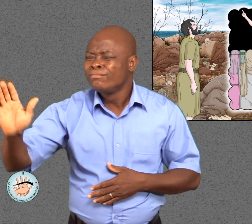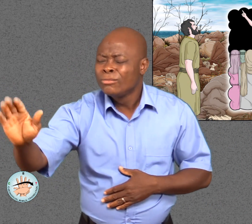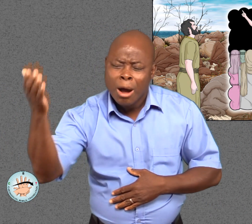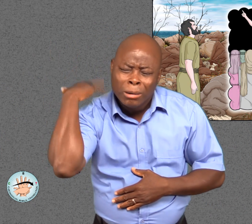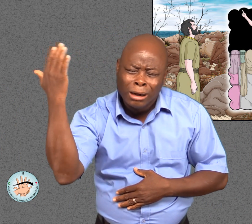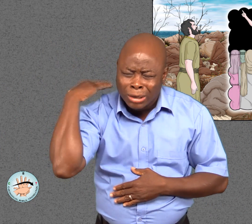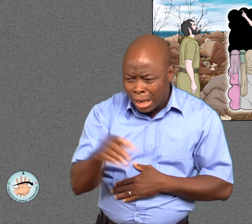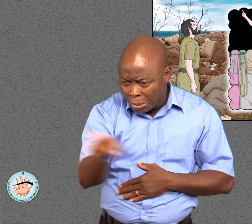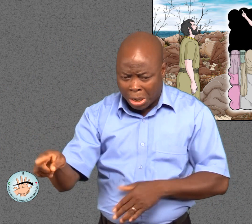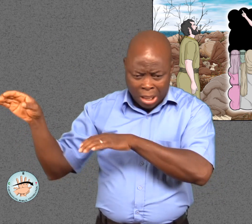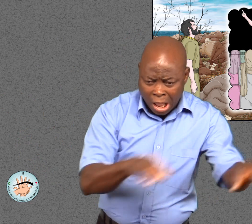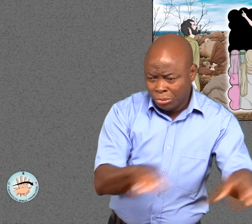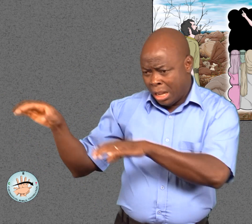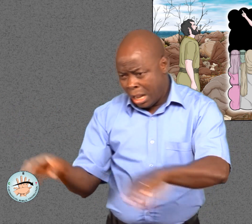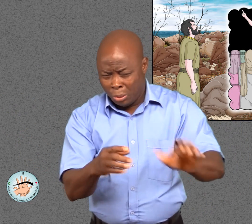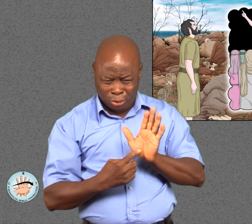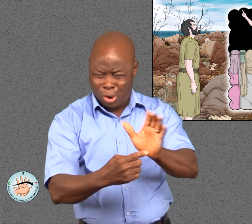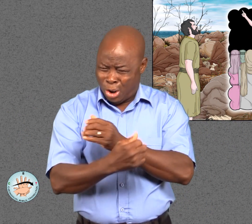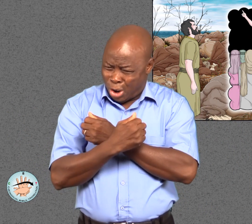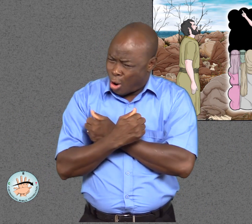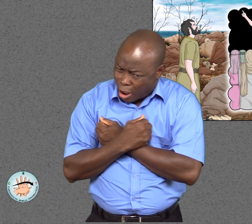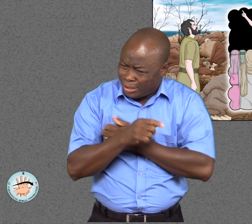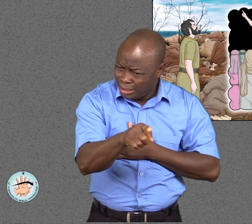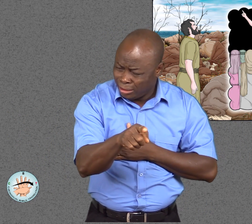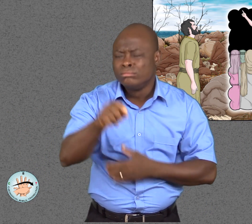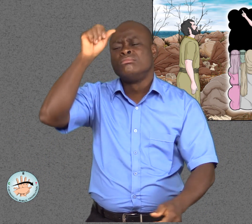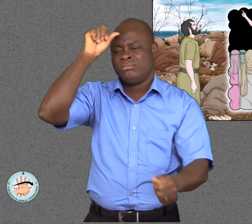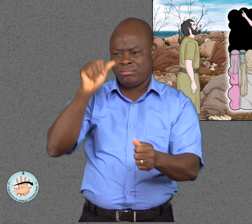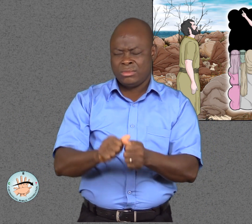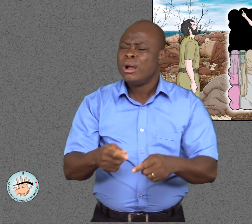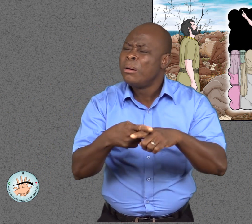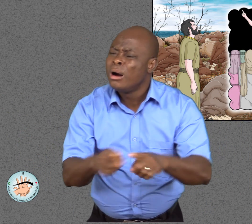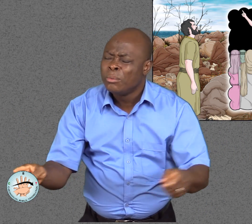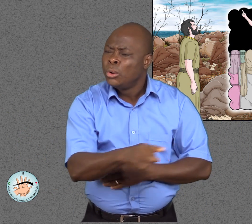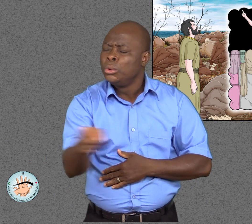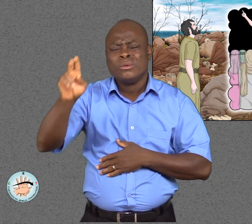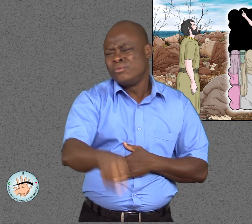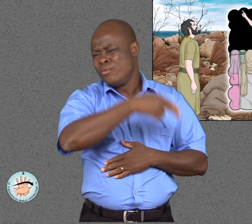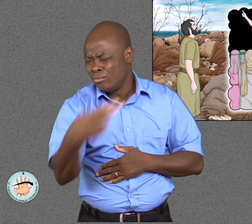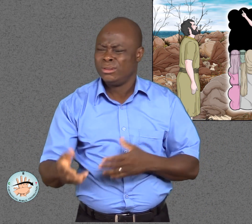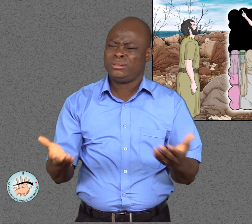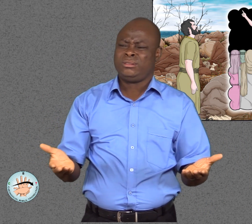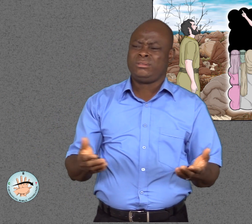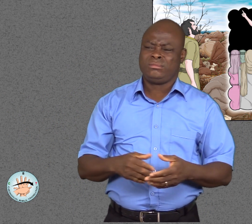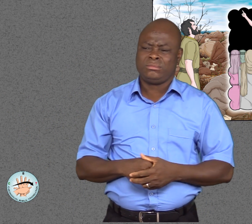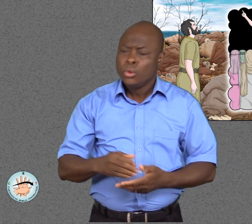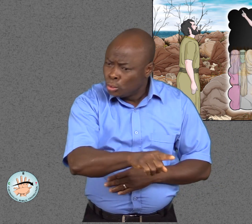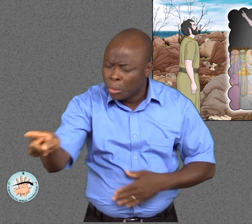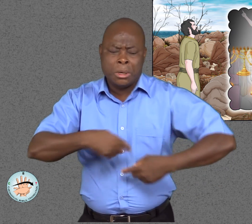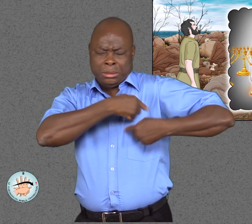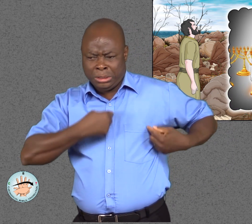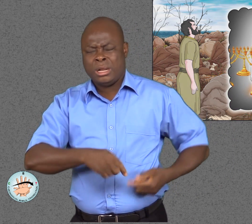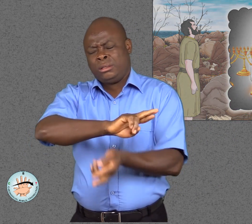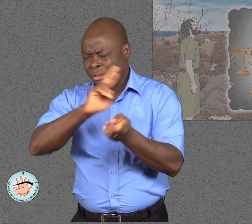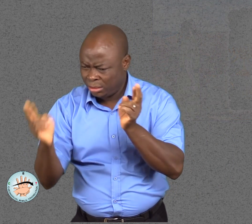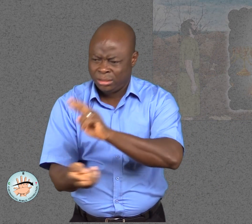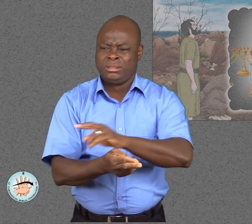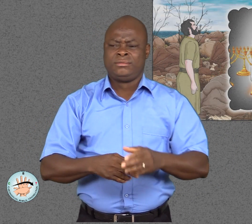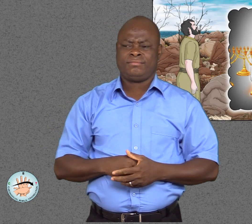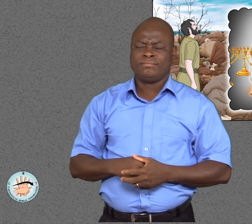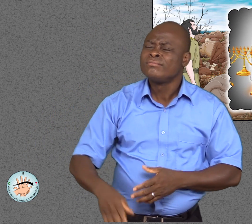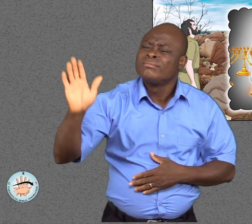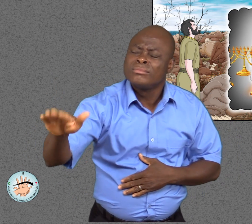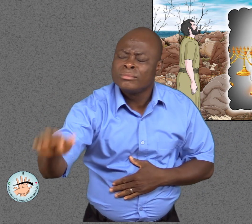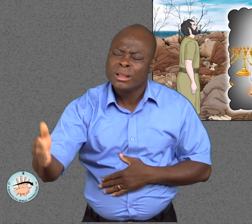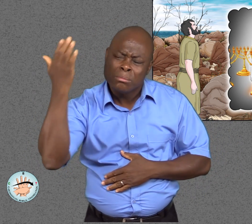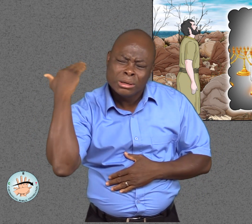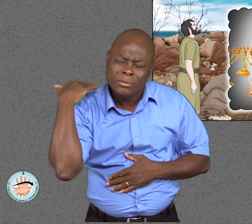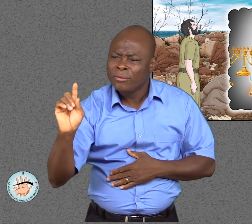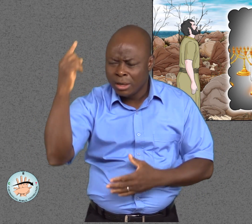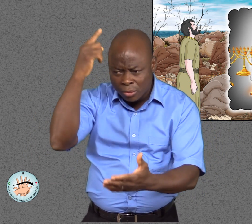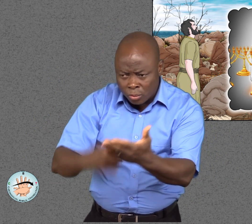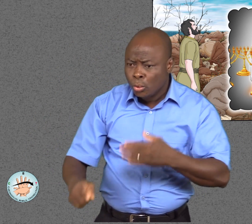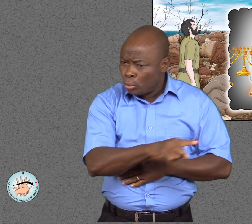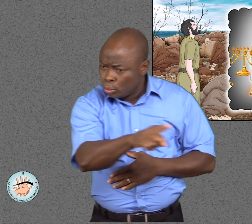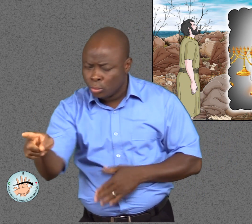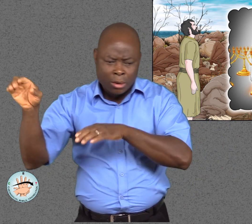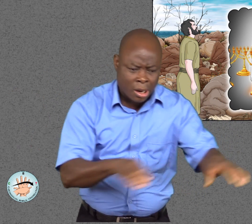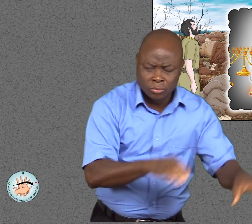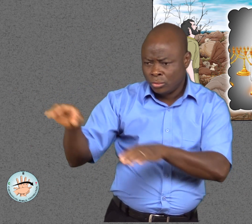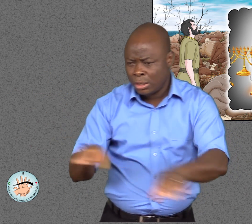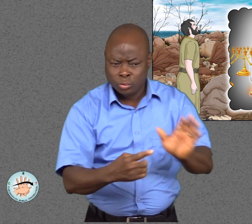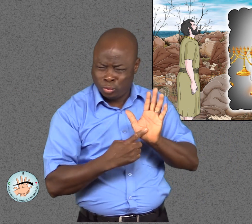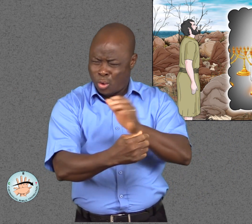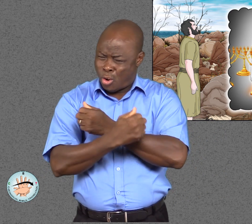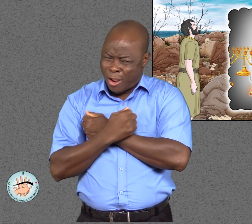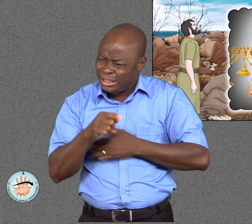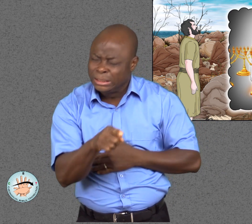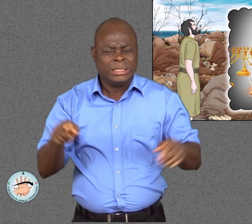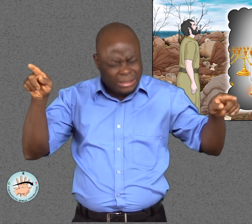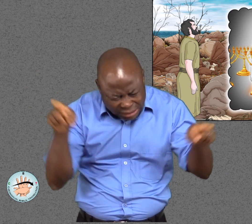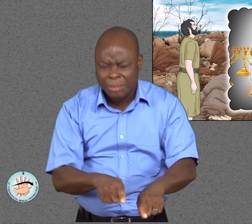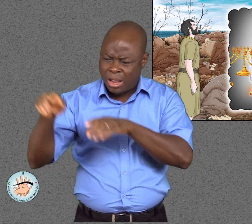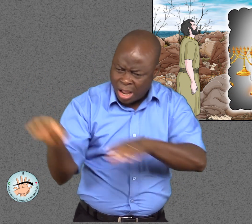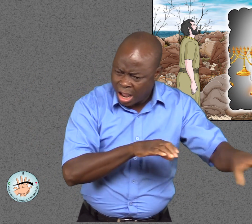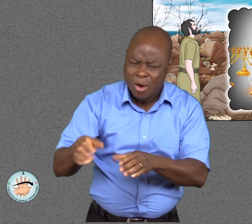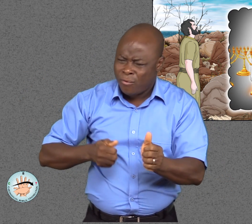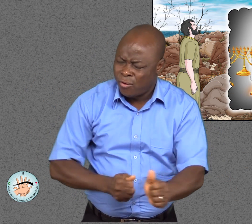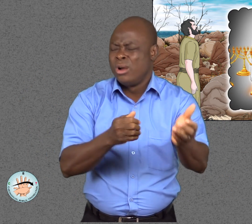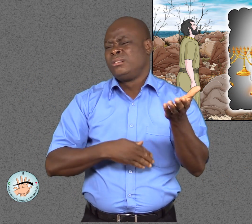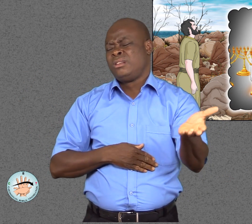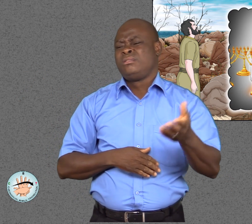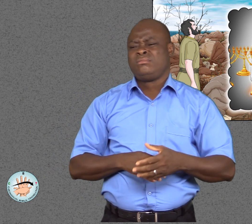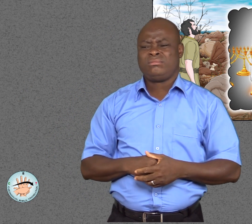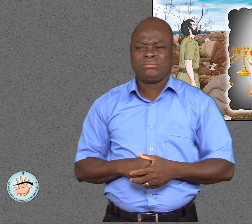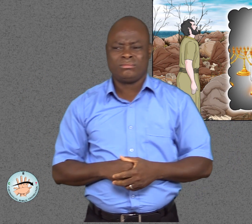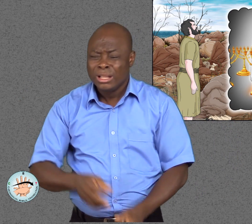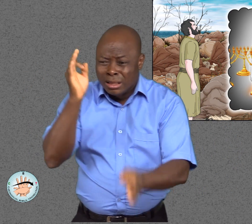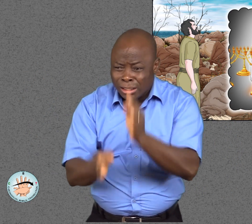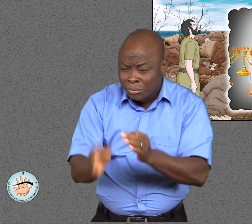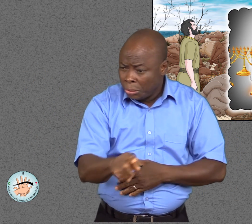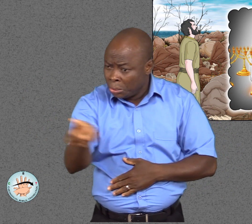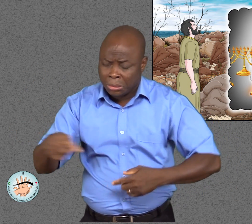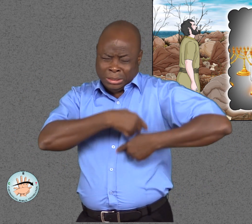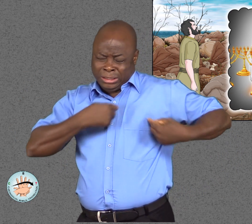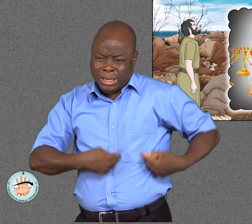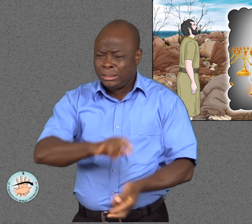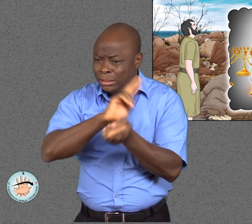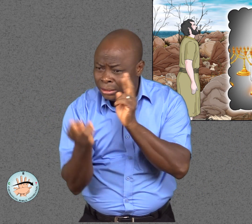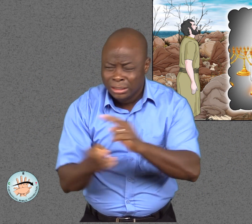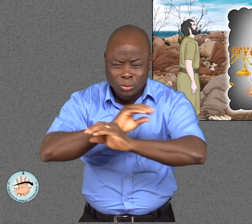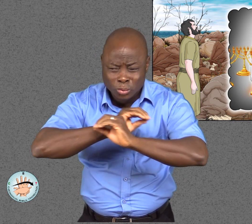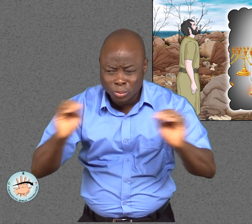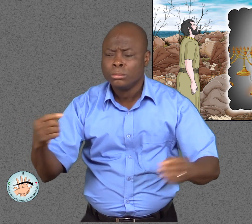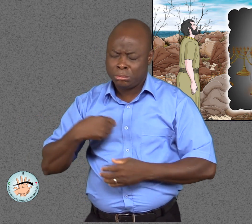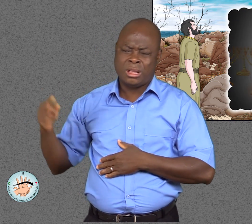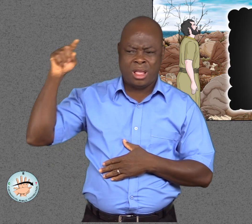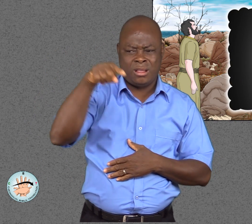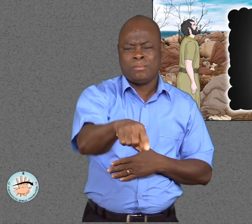Therefore, keep in mind how far you have fallen. Repent and perform the deeds you did at first.